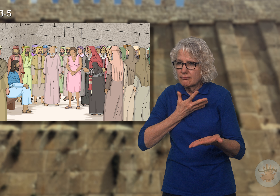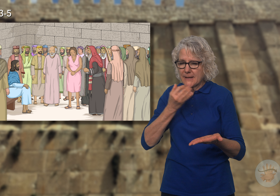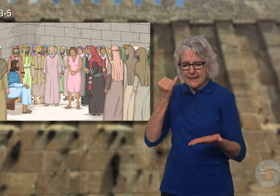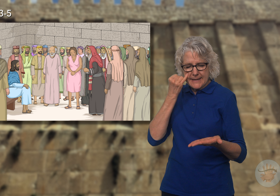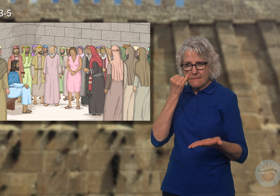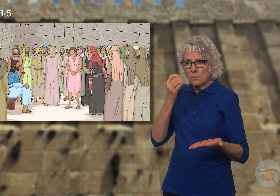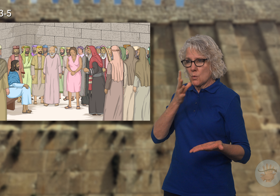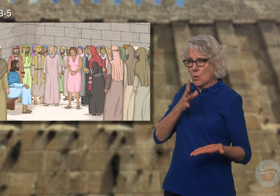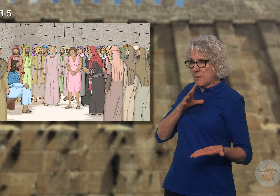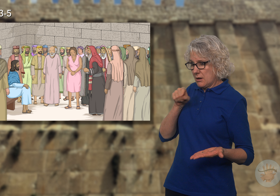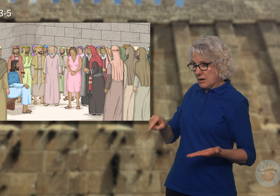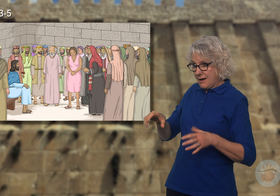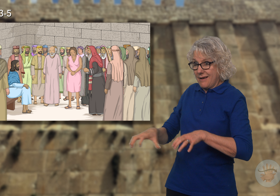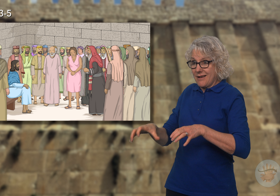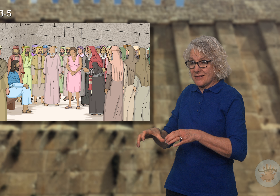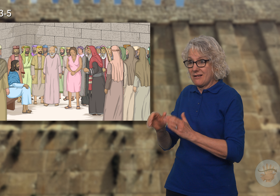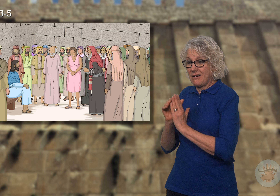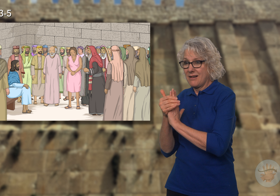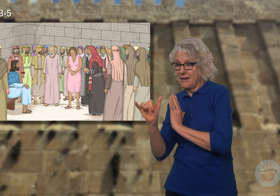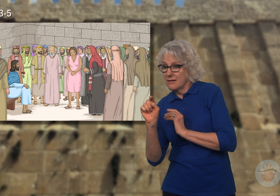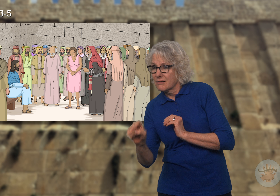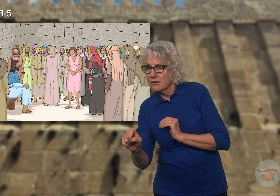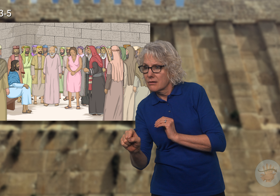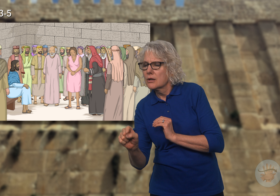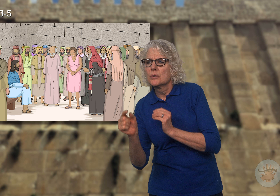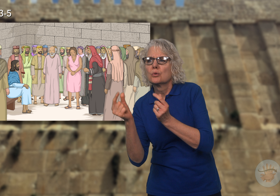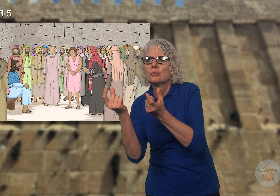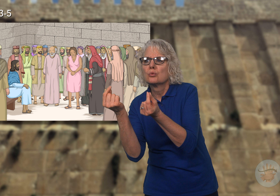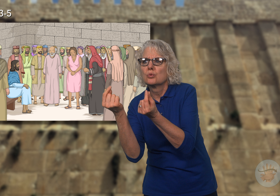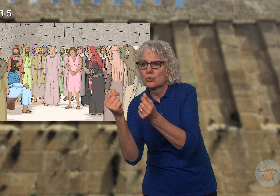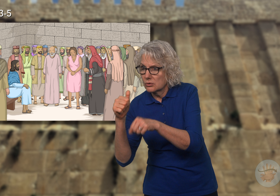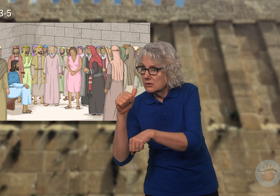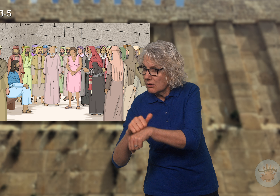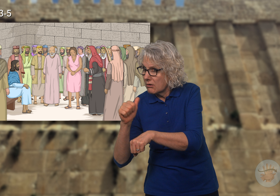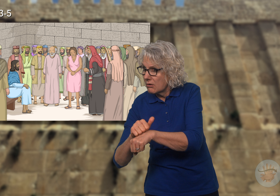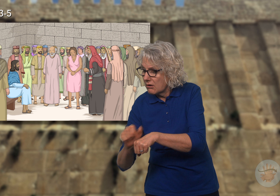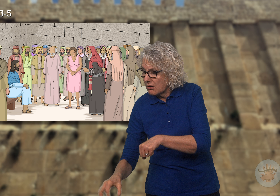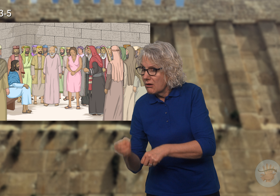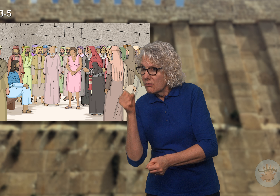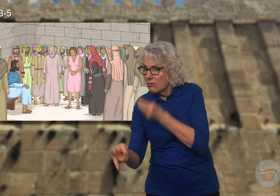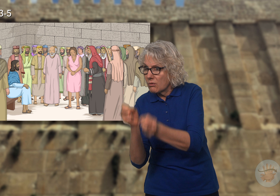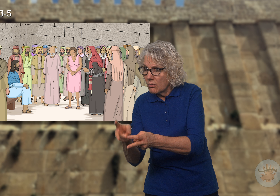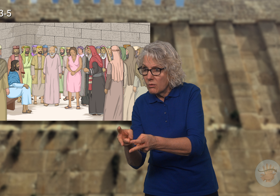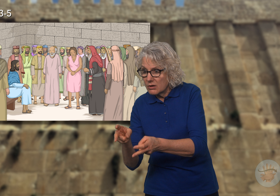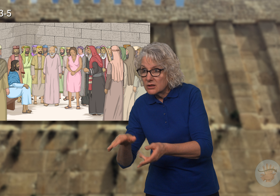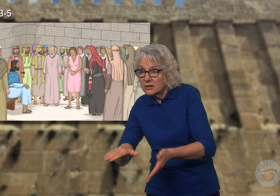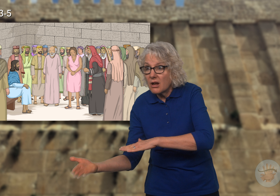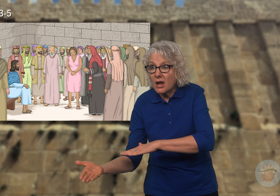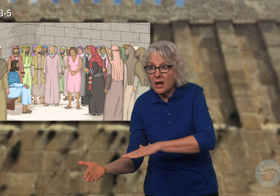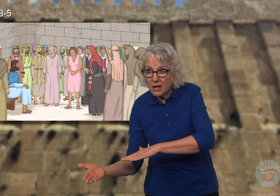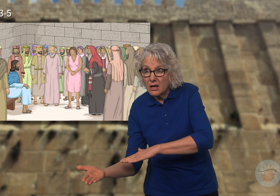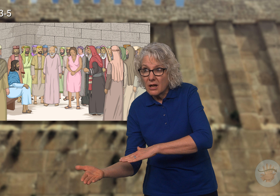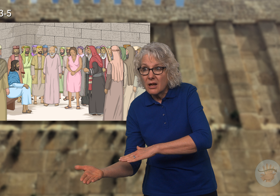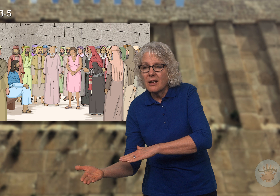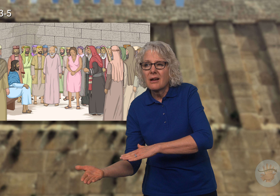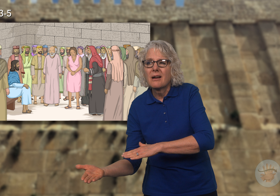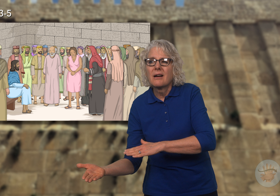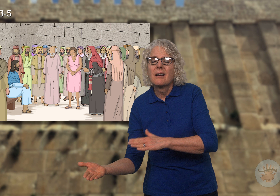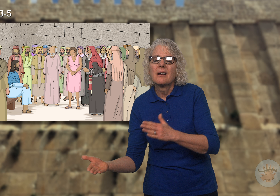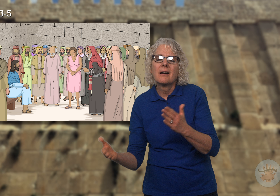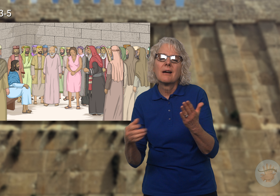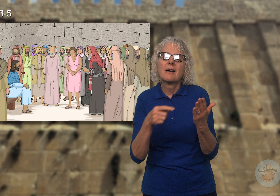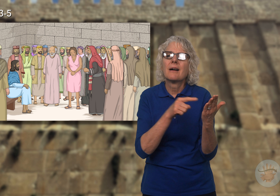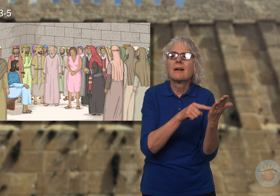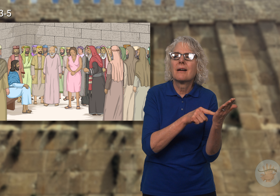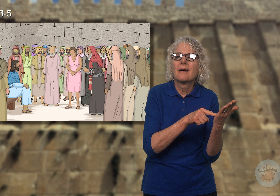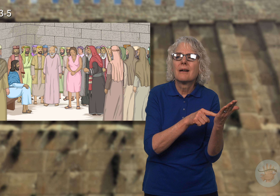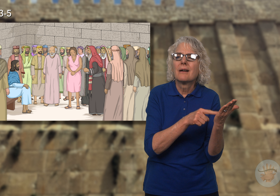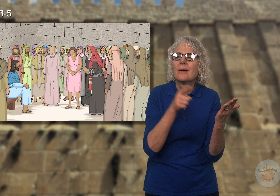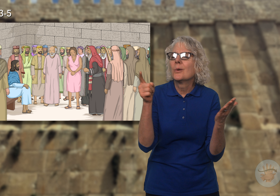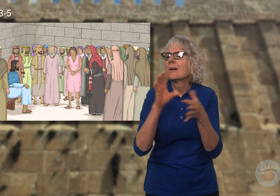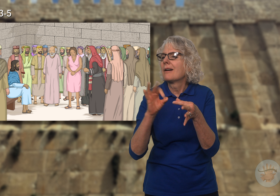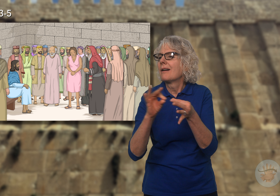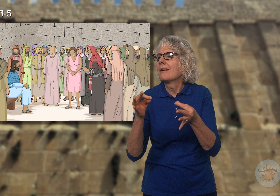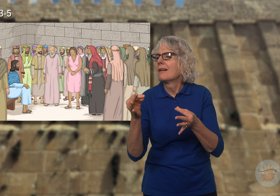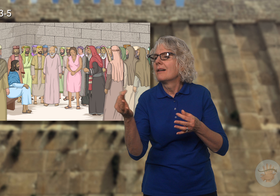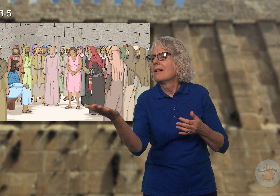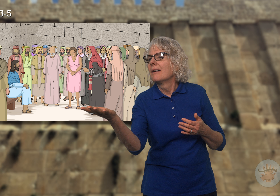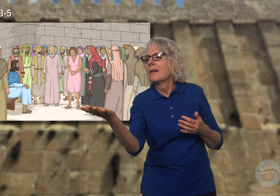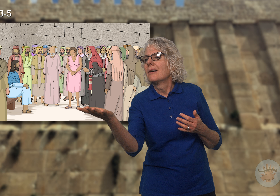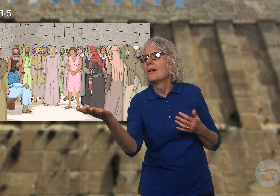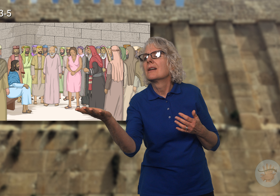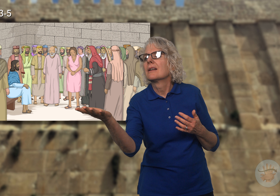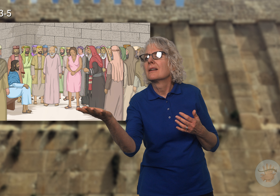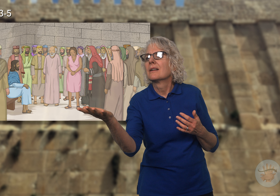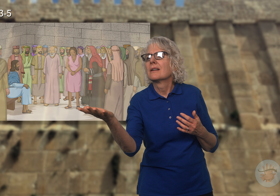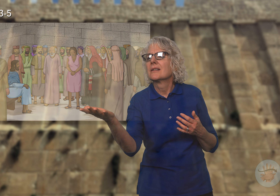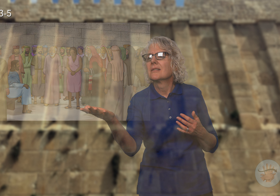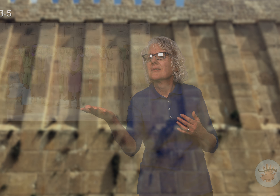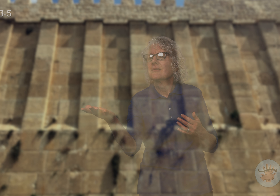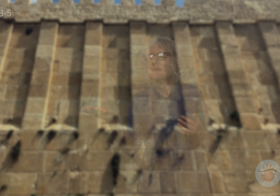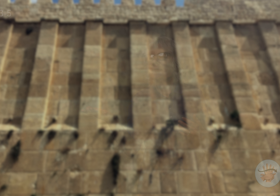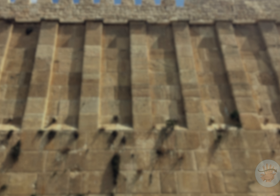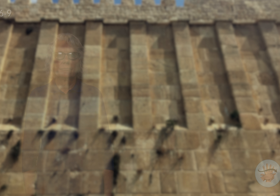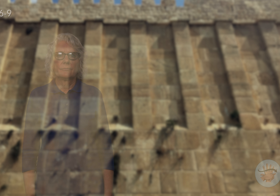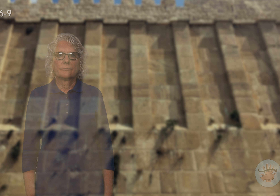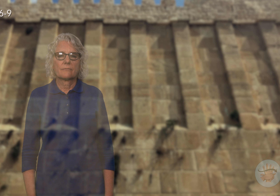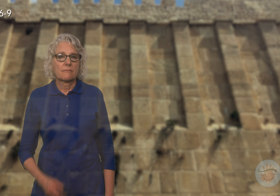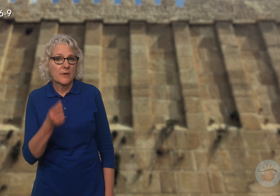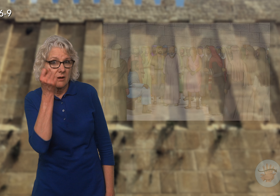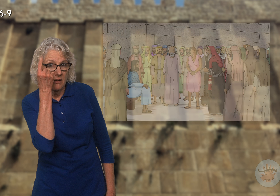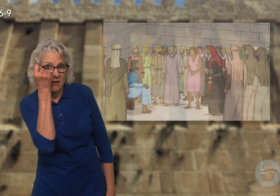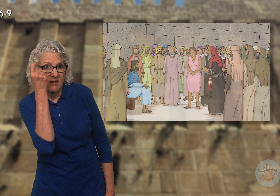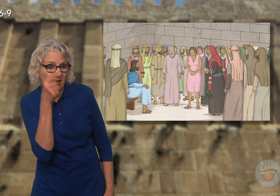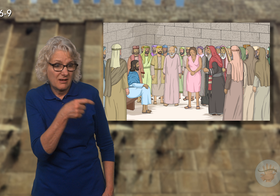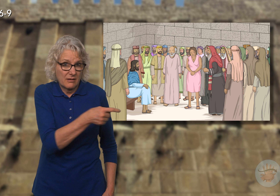In the Law Moses commanded us to stone such a woman. So what do You say?”